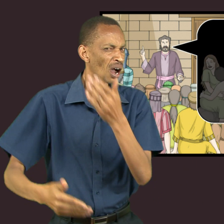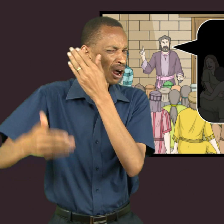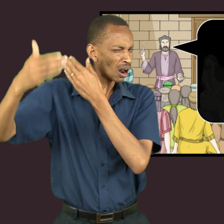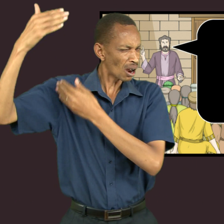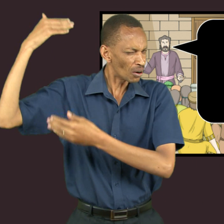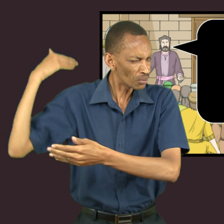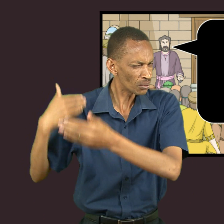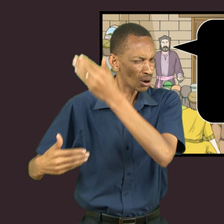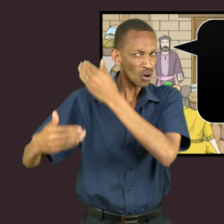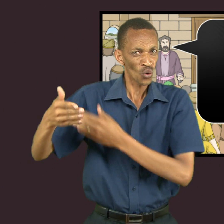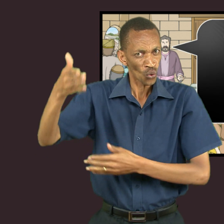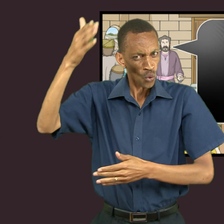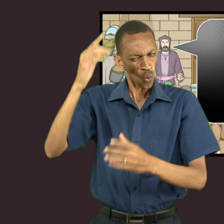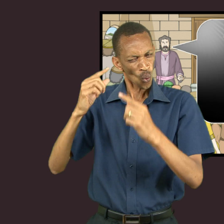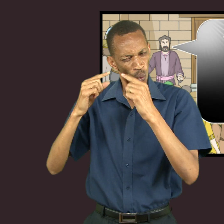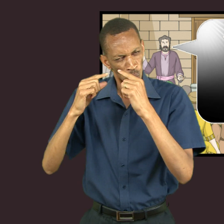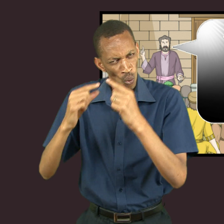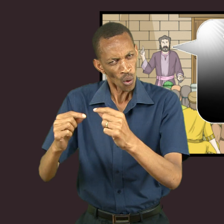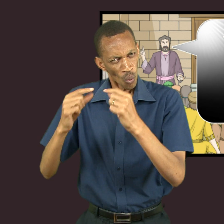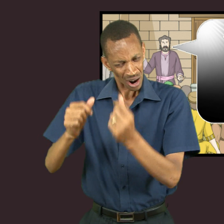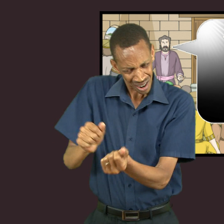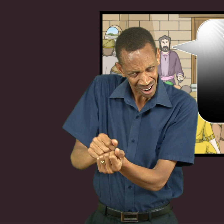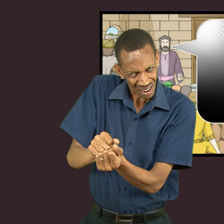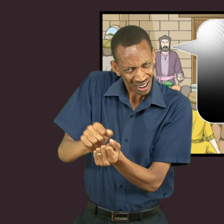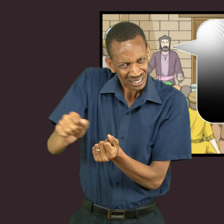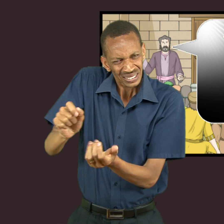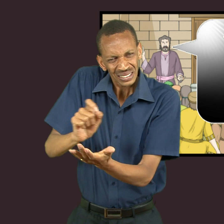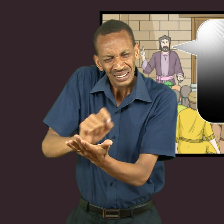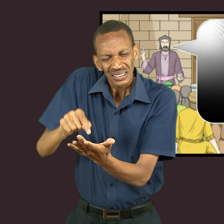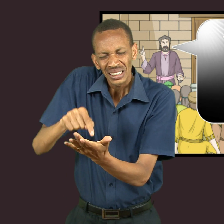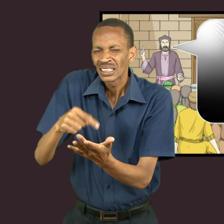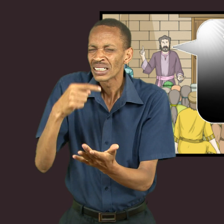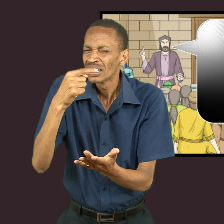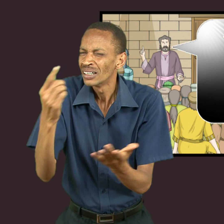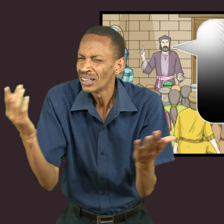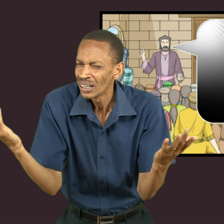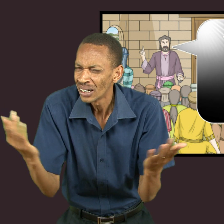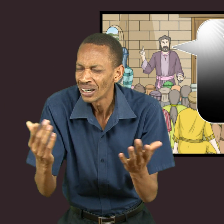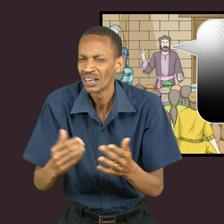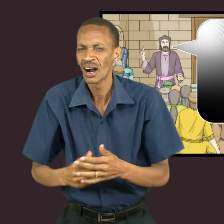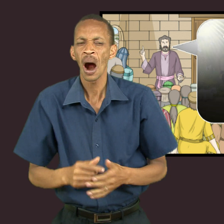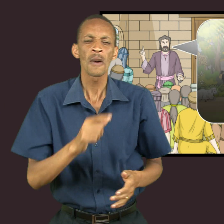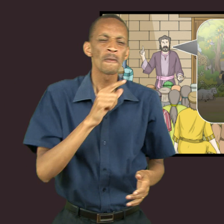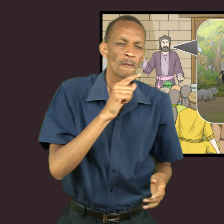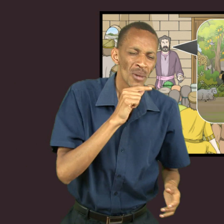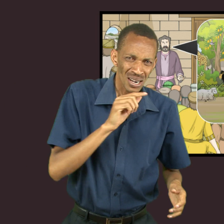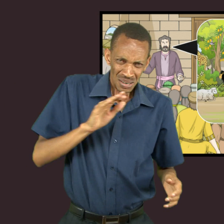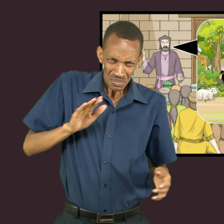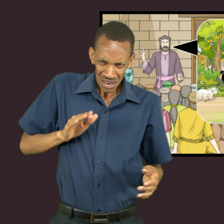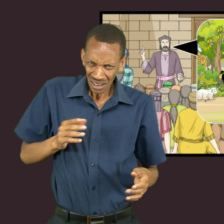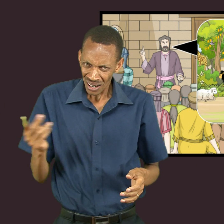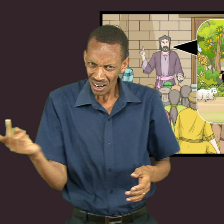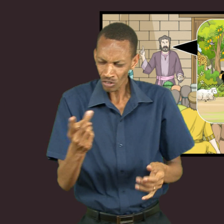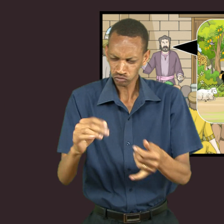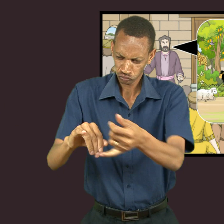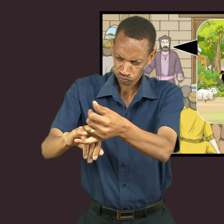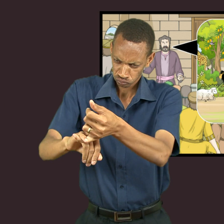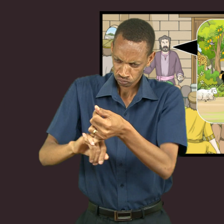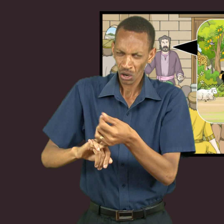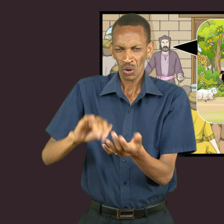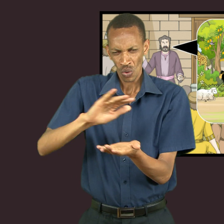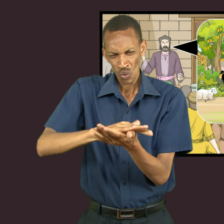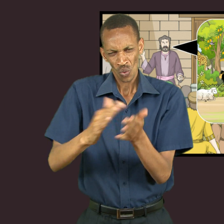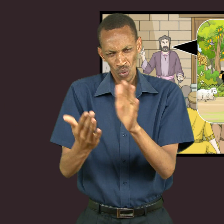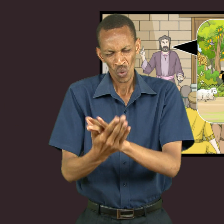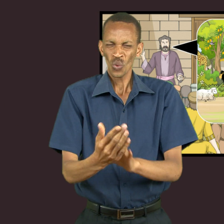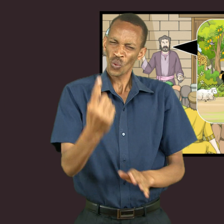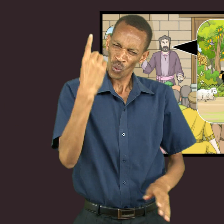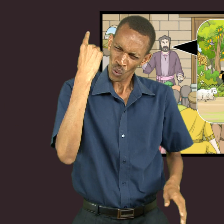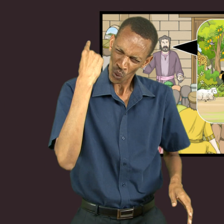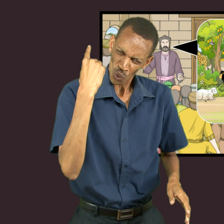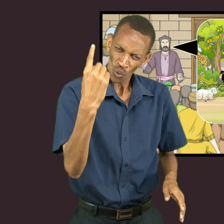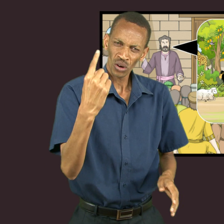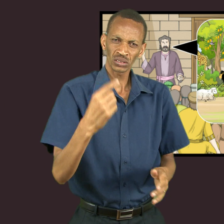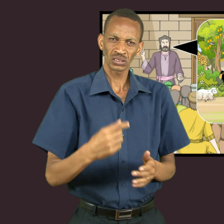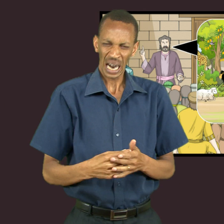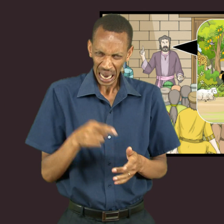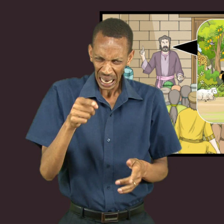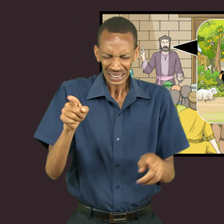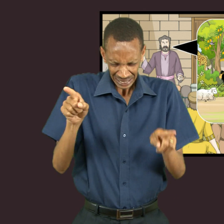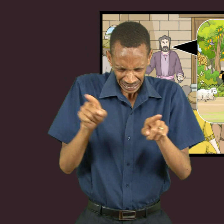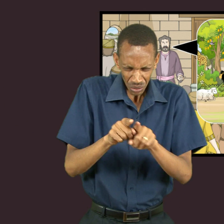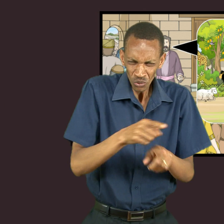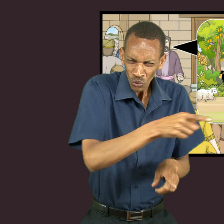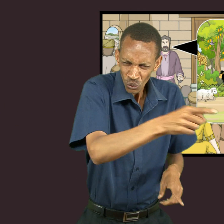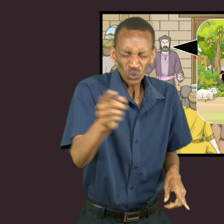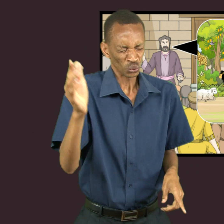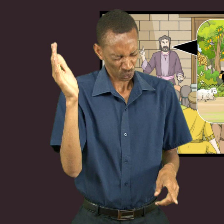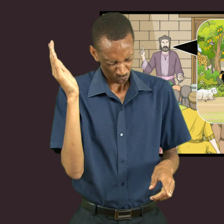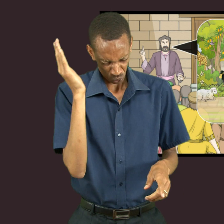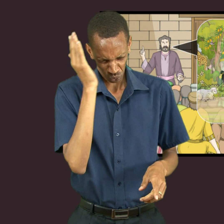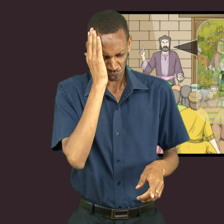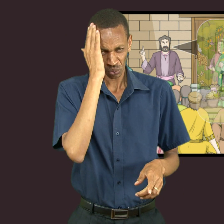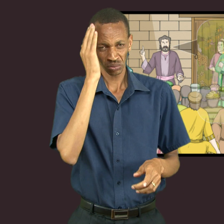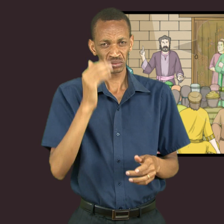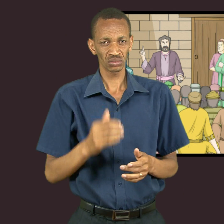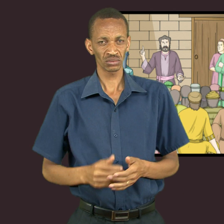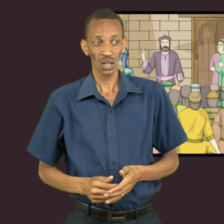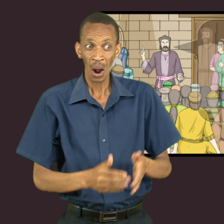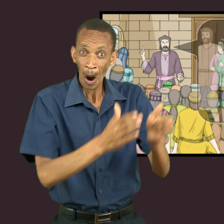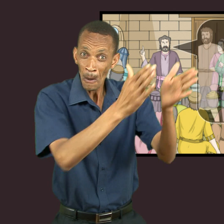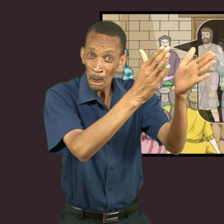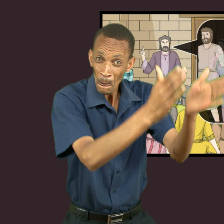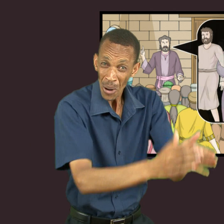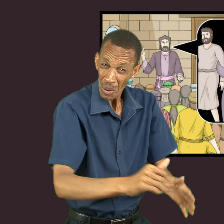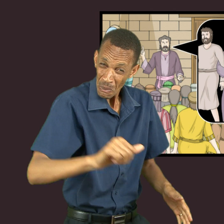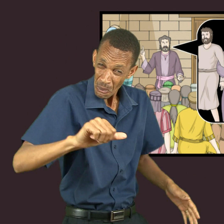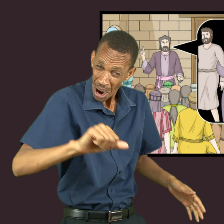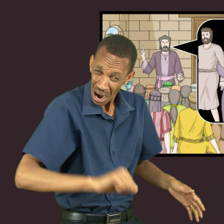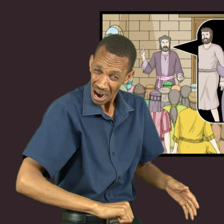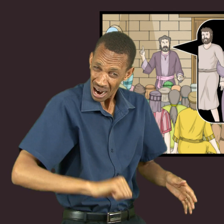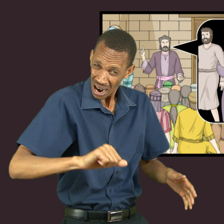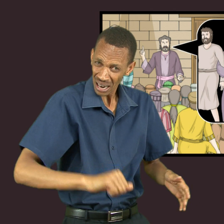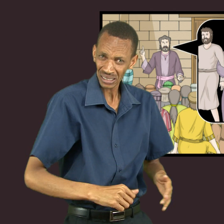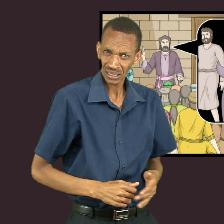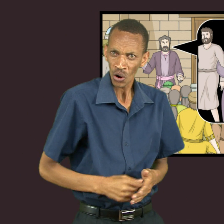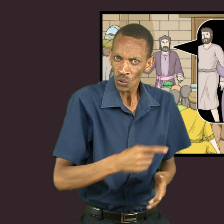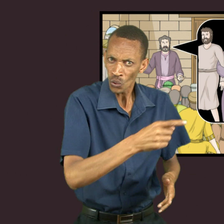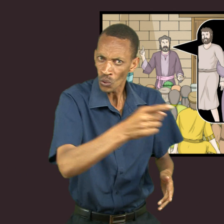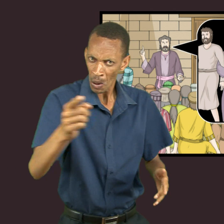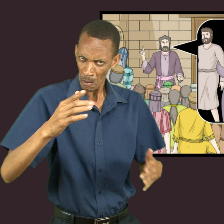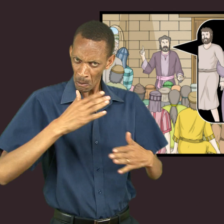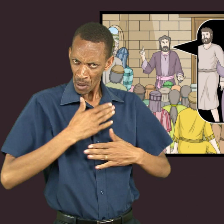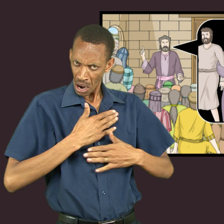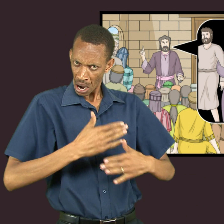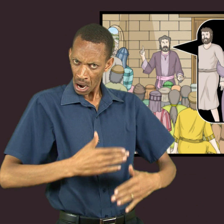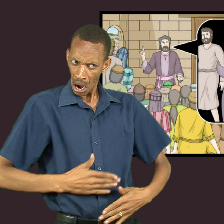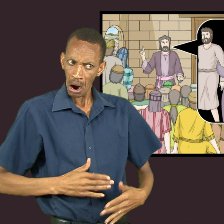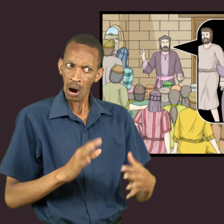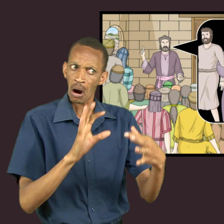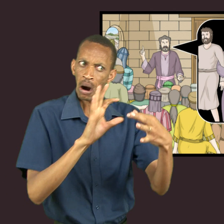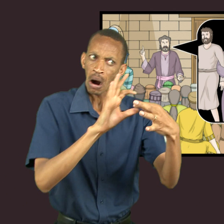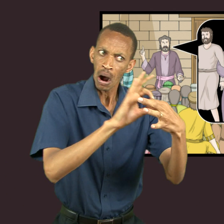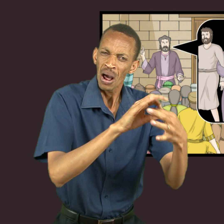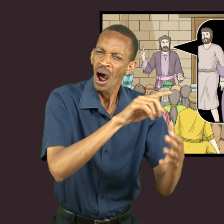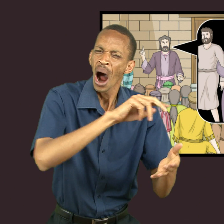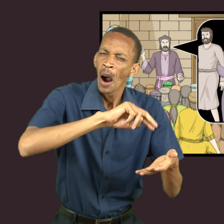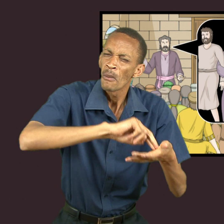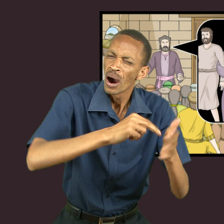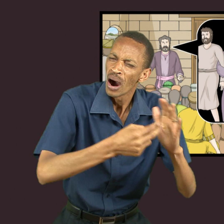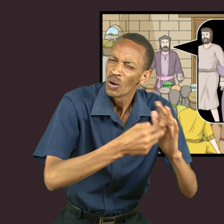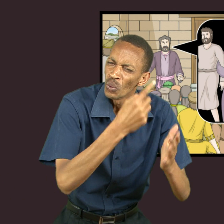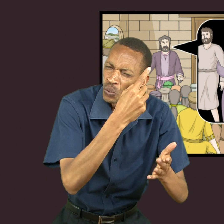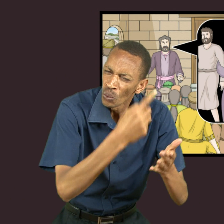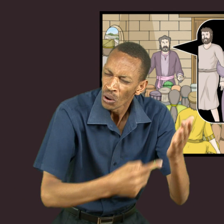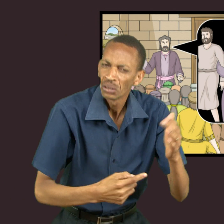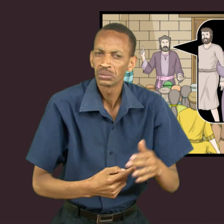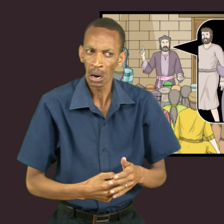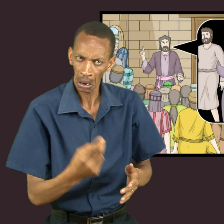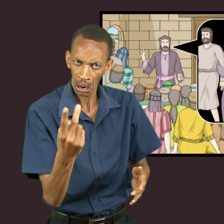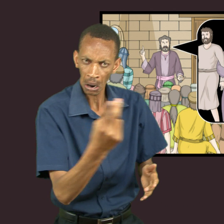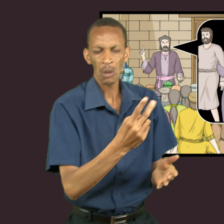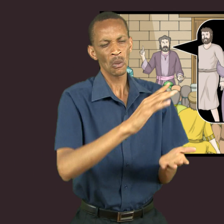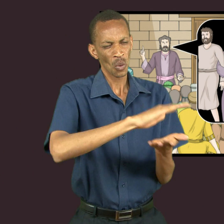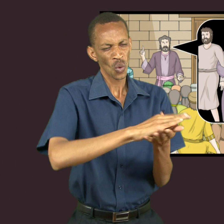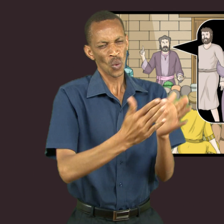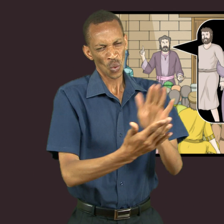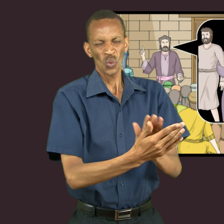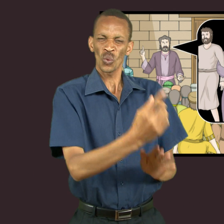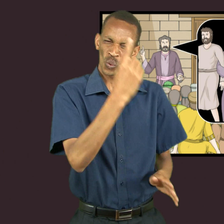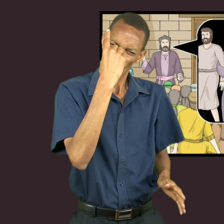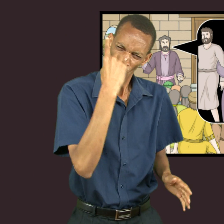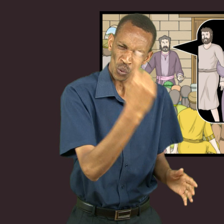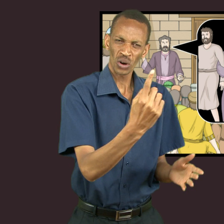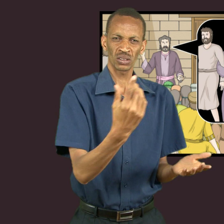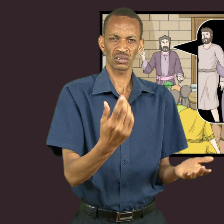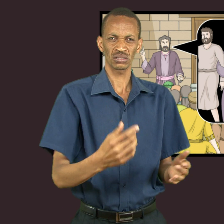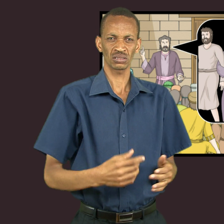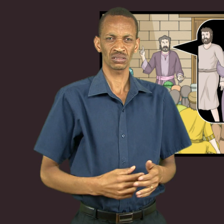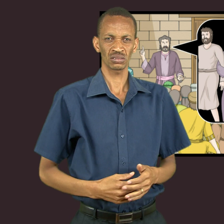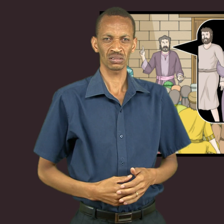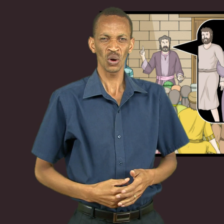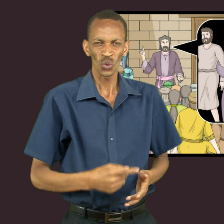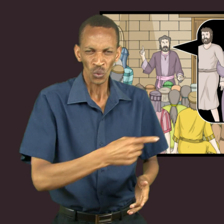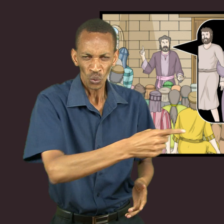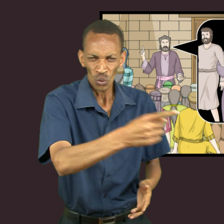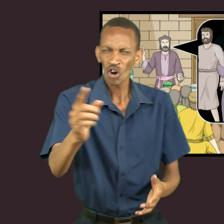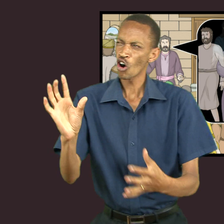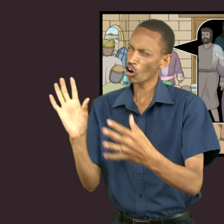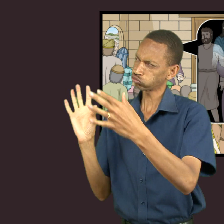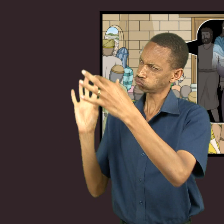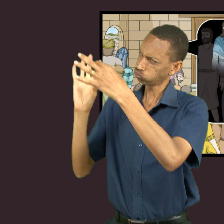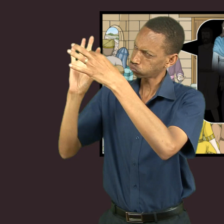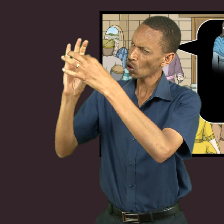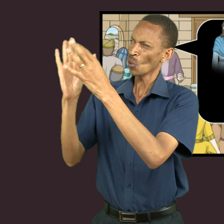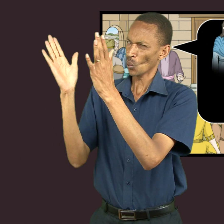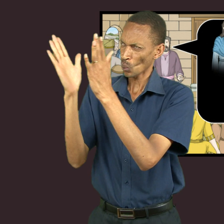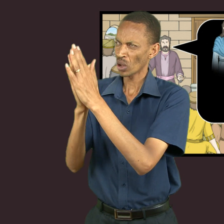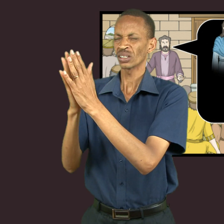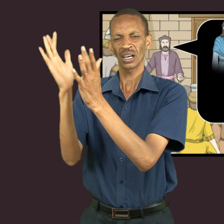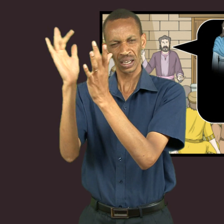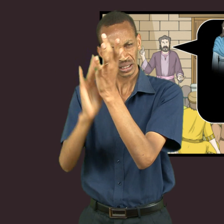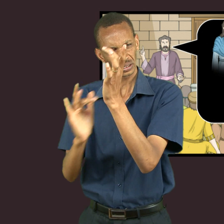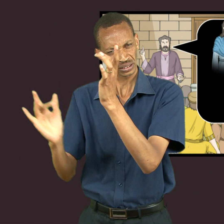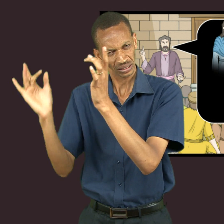For it is said, “The two will become one flesh.”